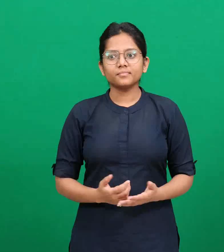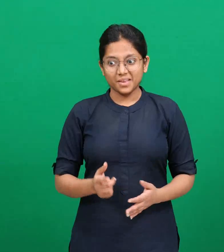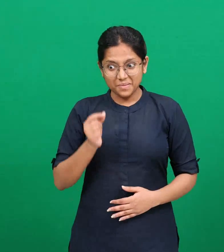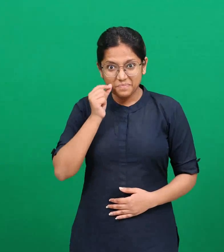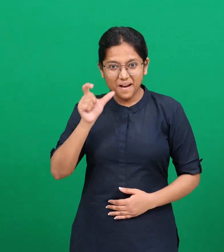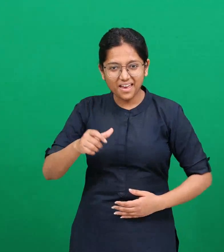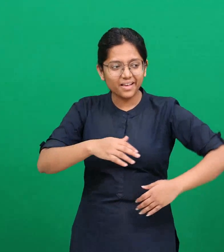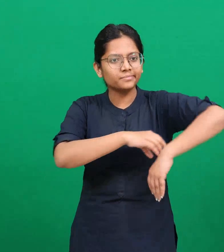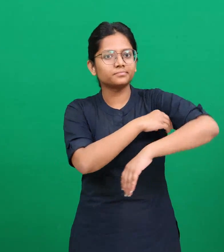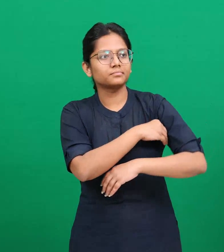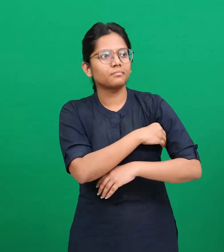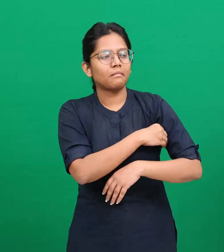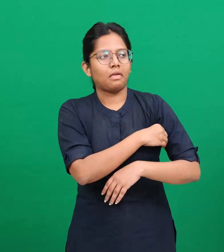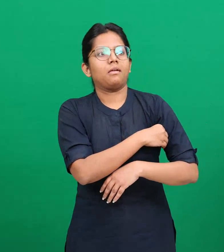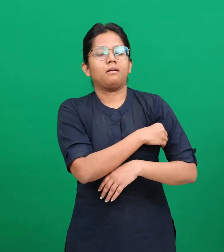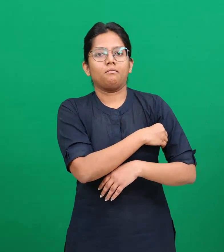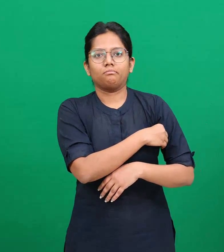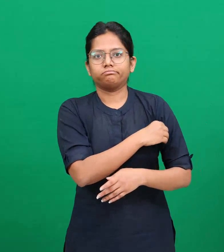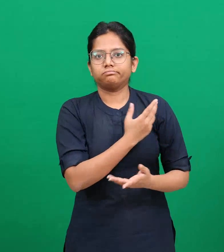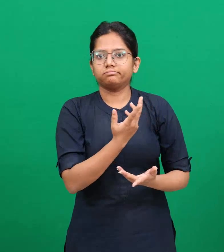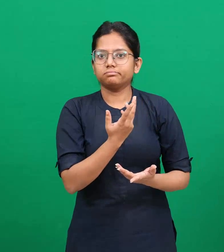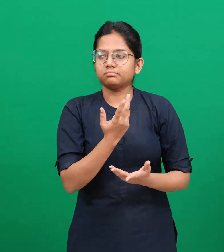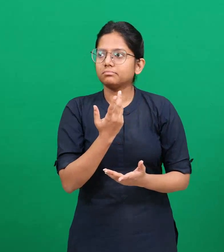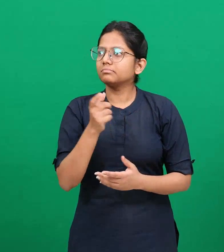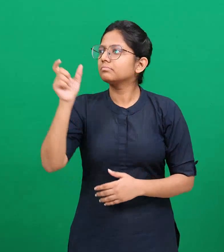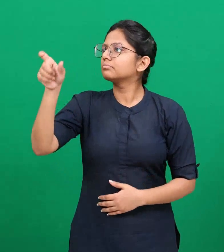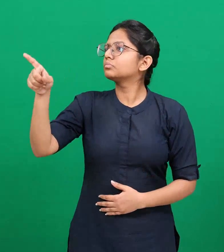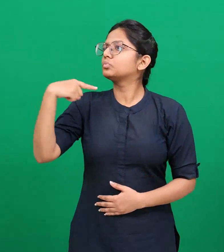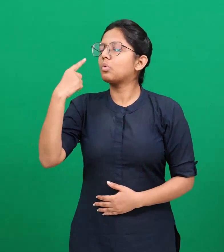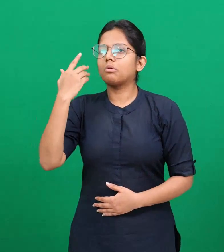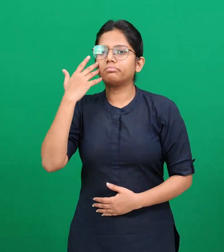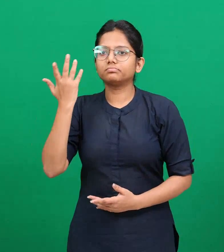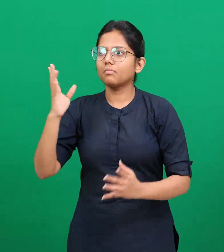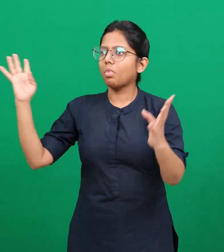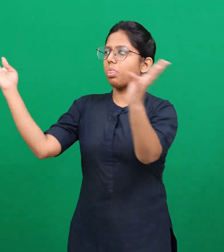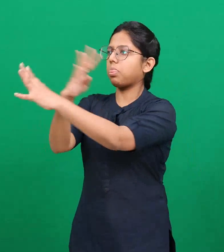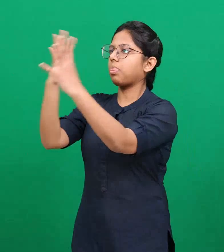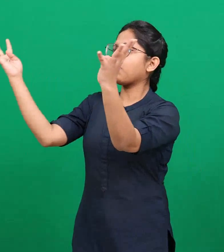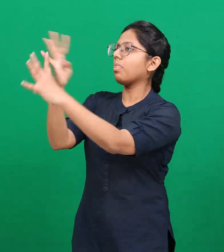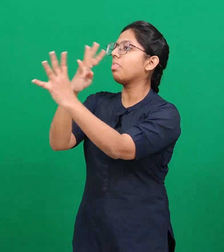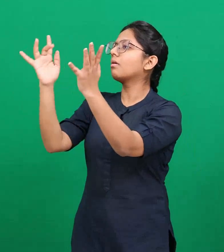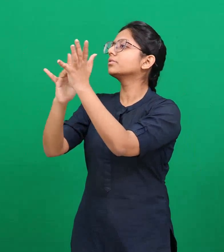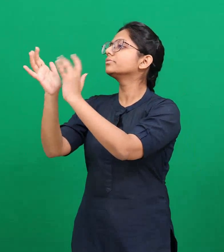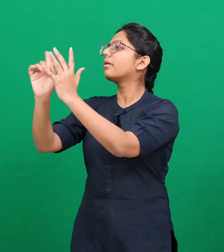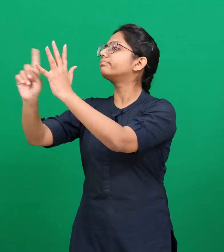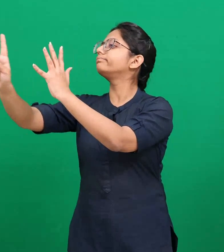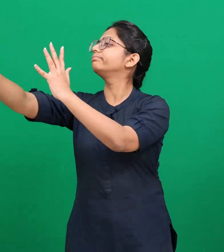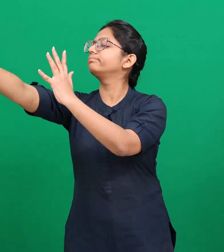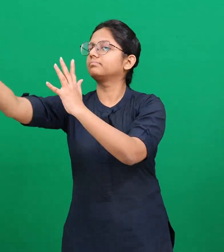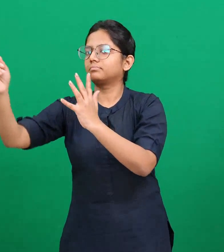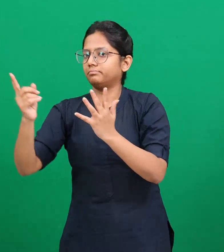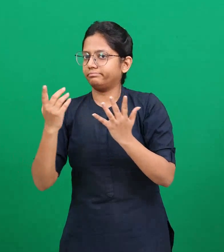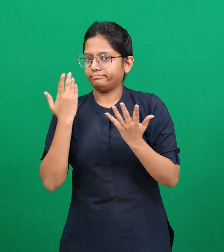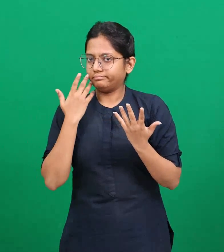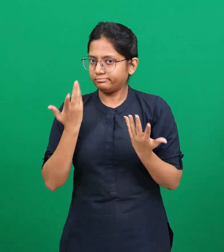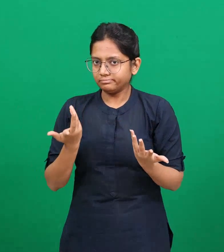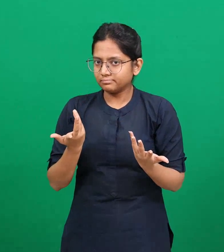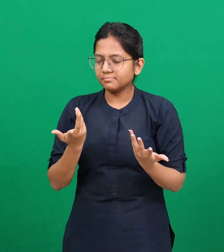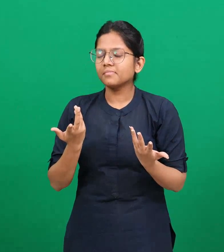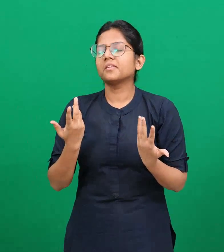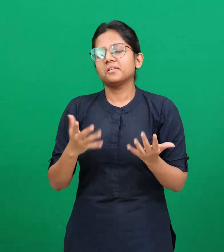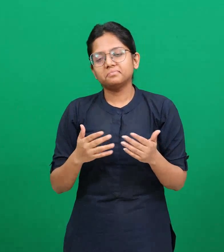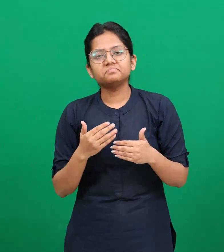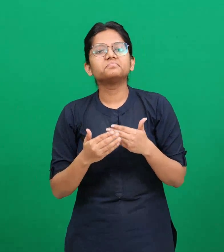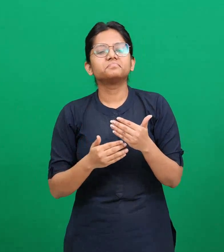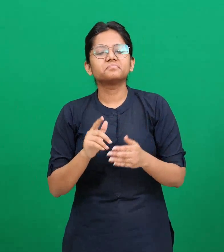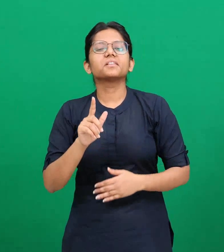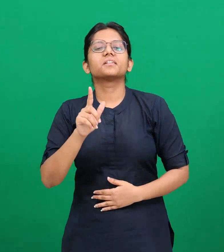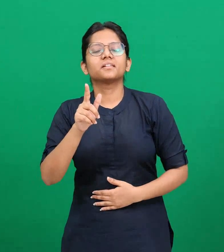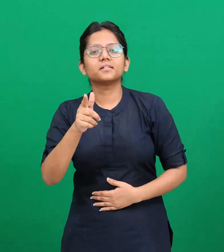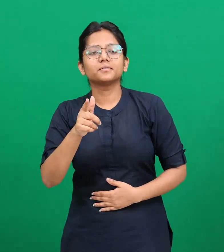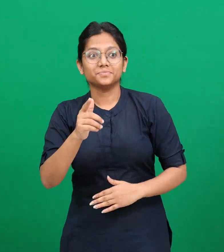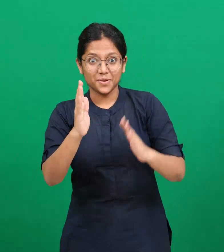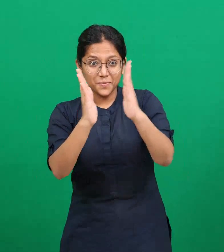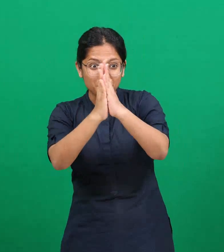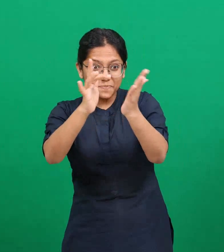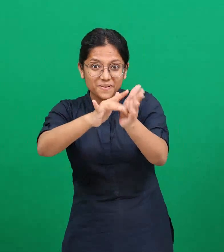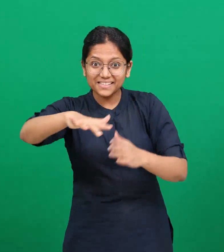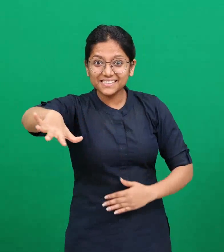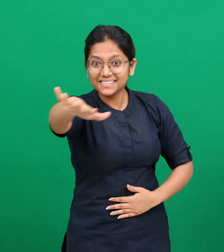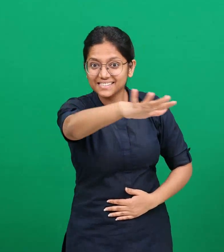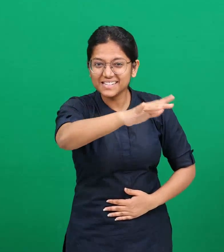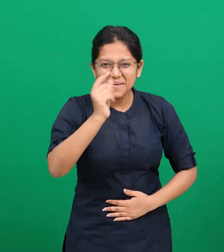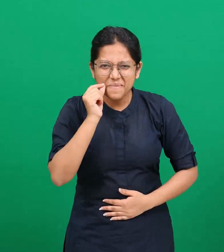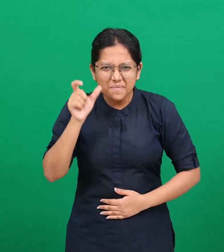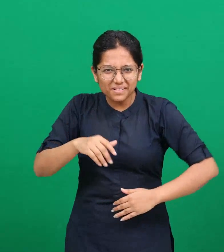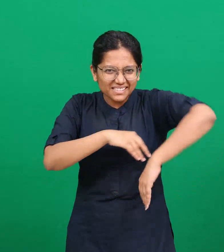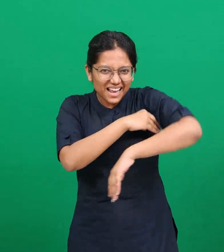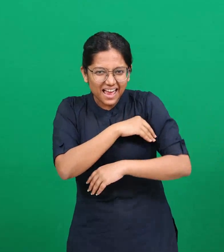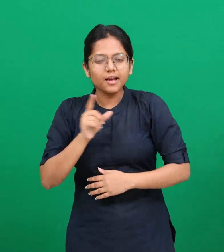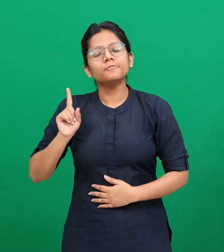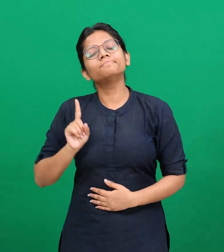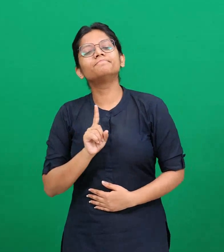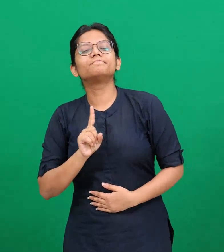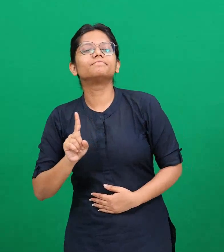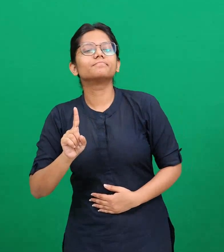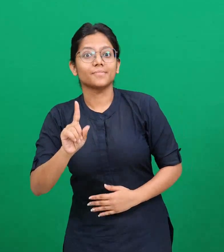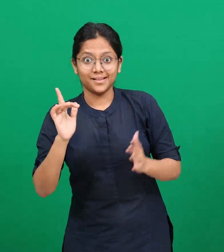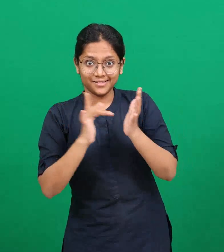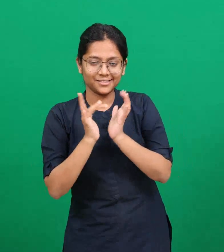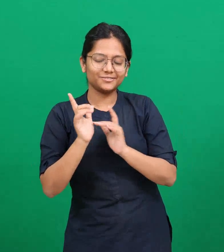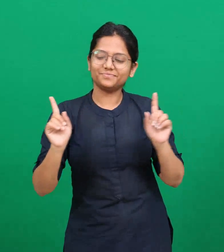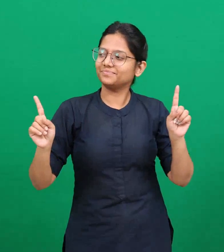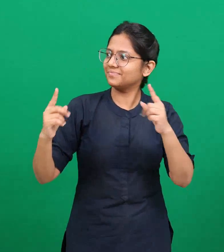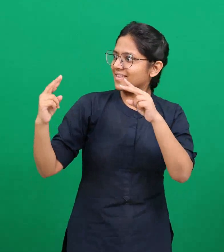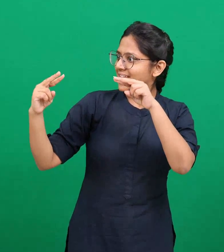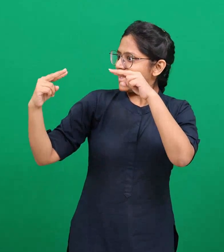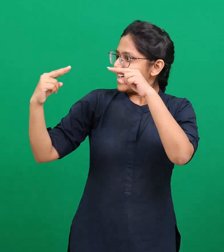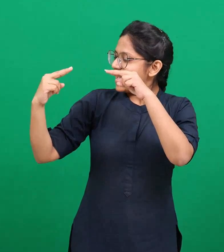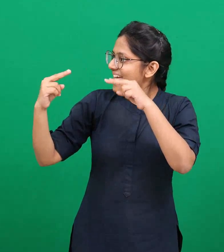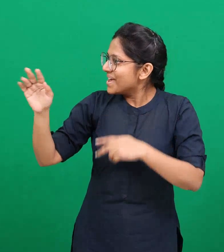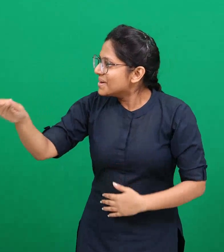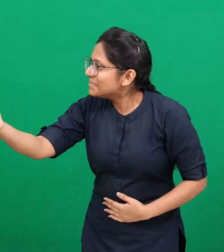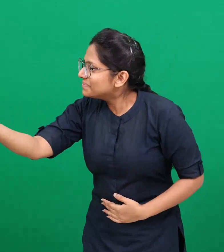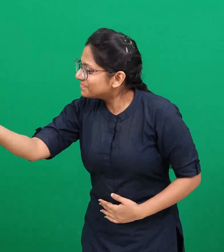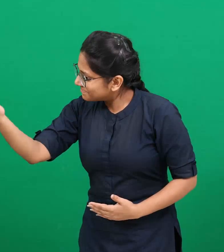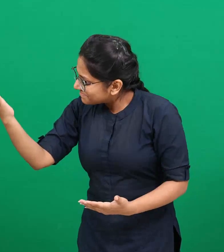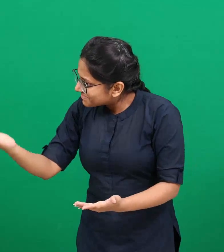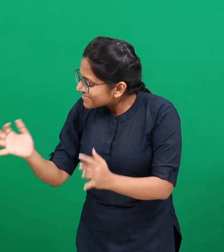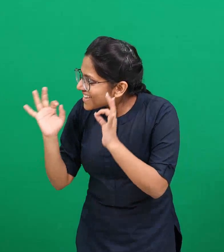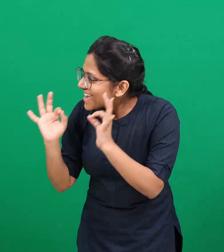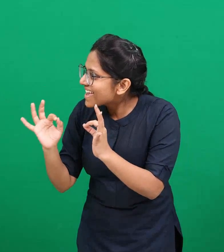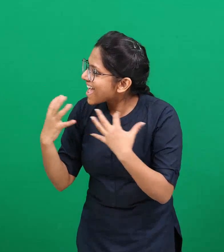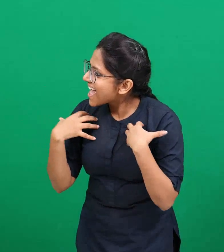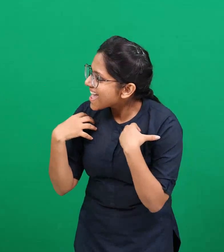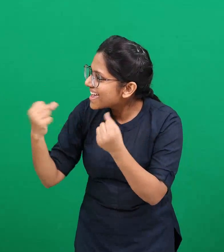But the man who was healed did not know who it was, for Jesus had slipped away while the crowd was there.